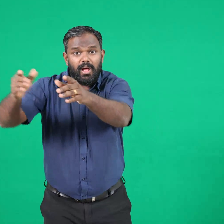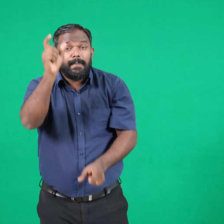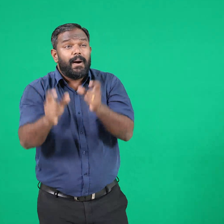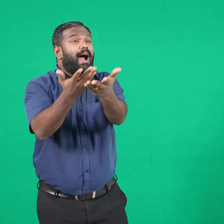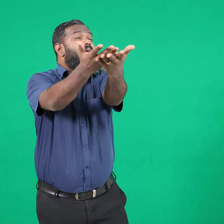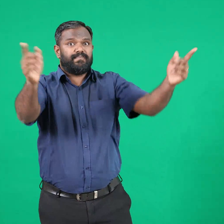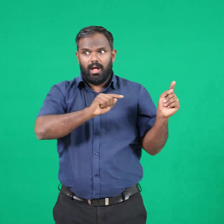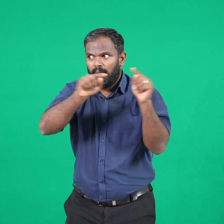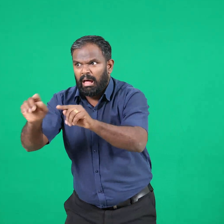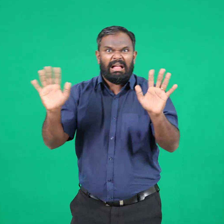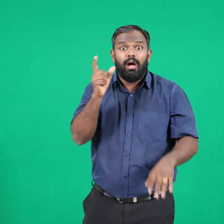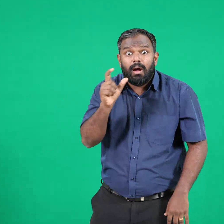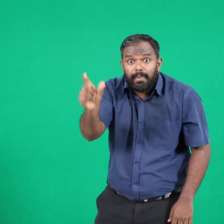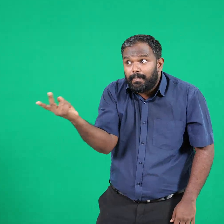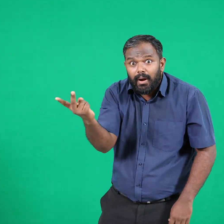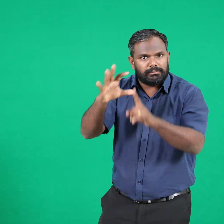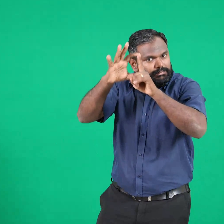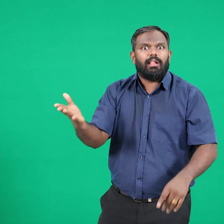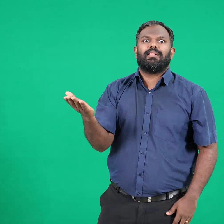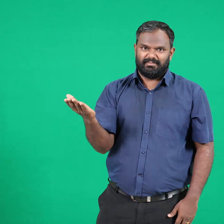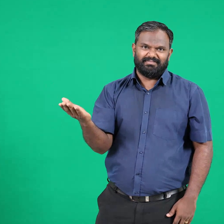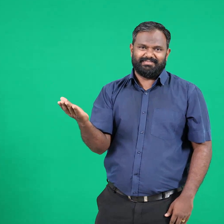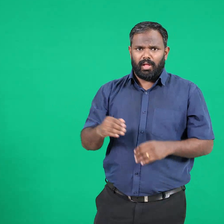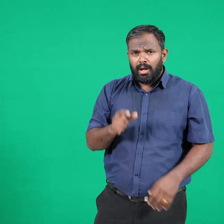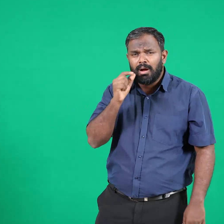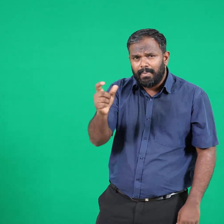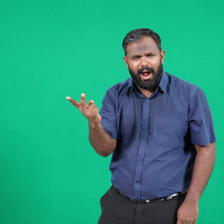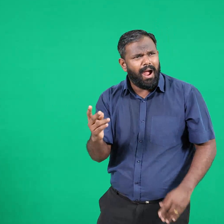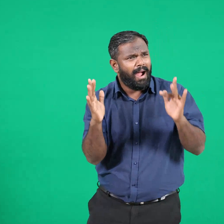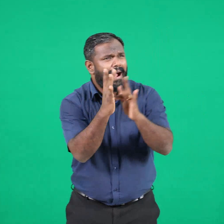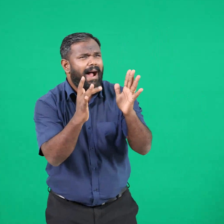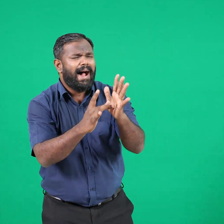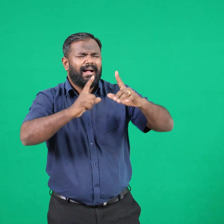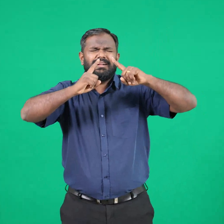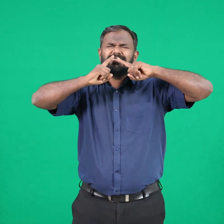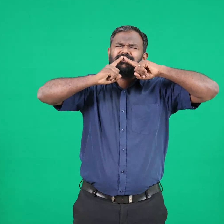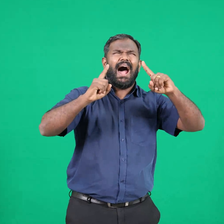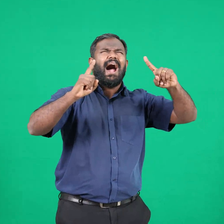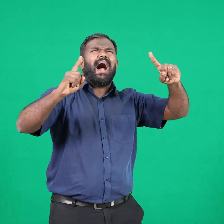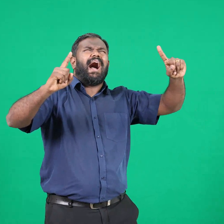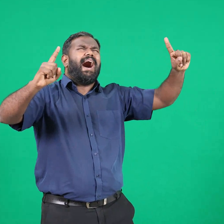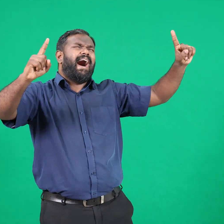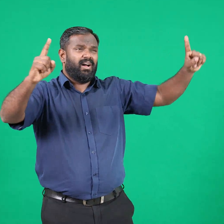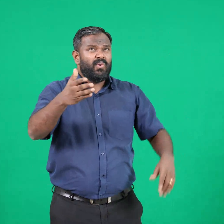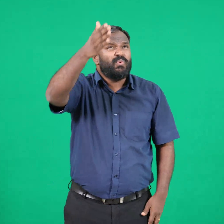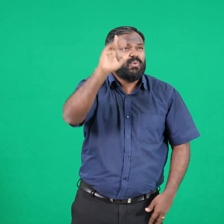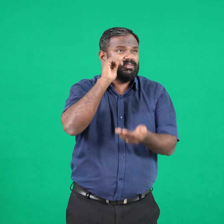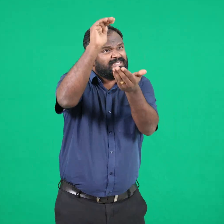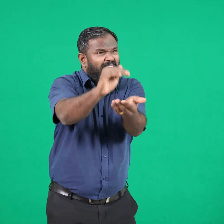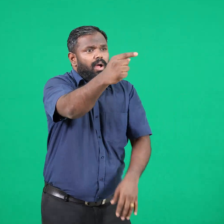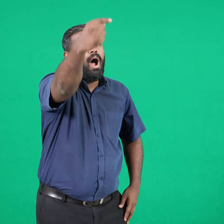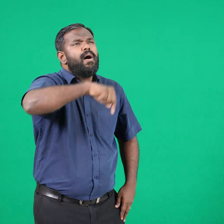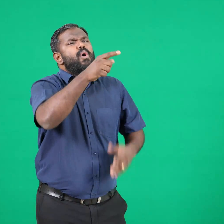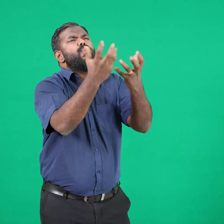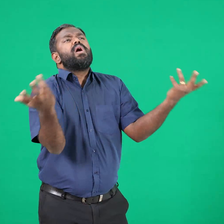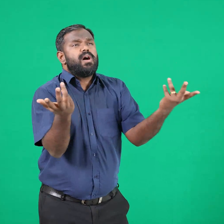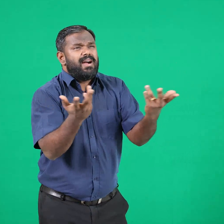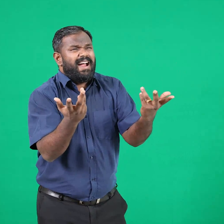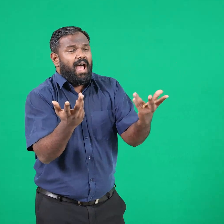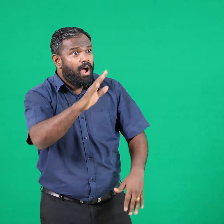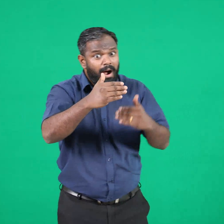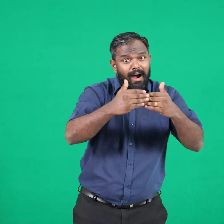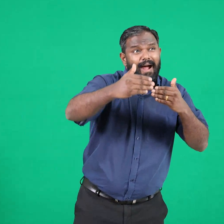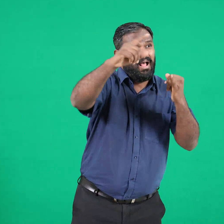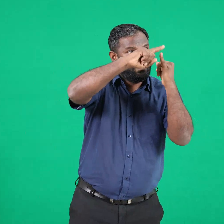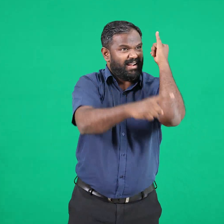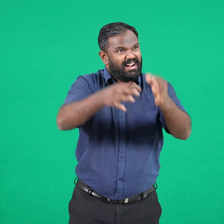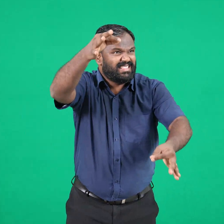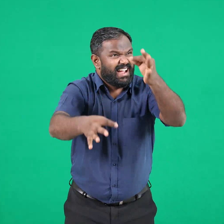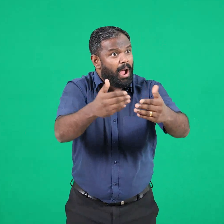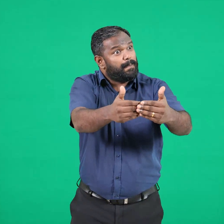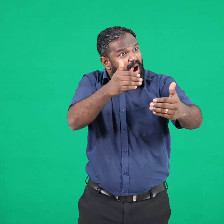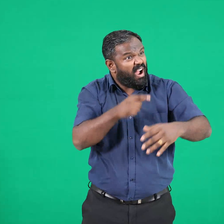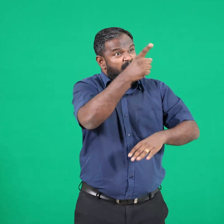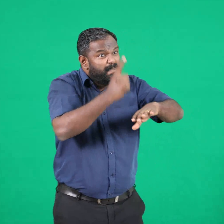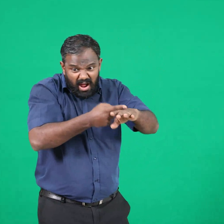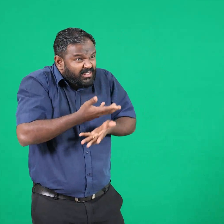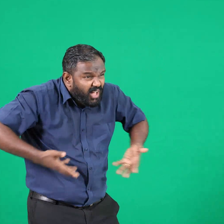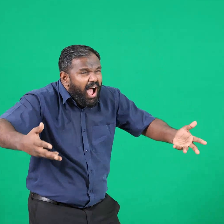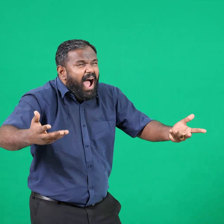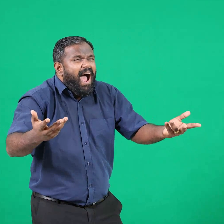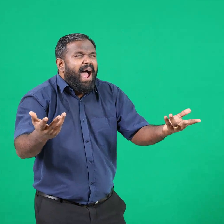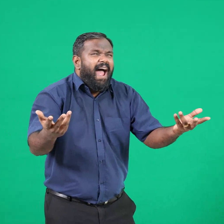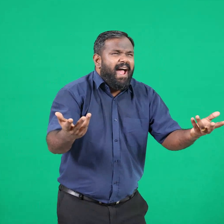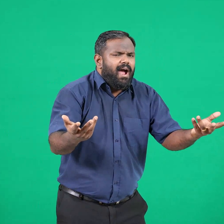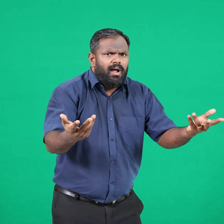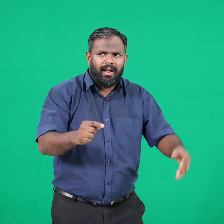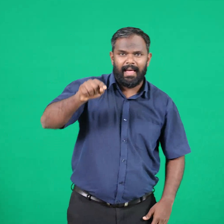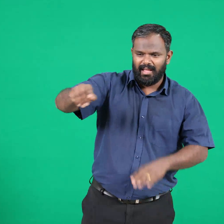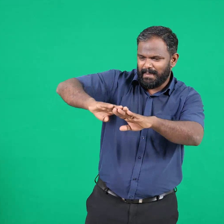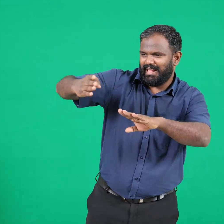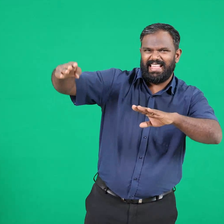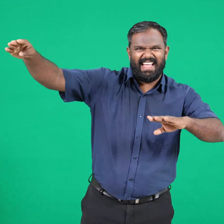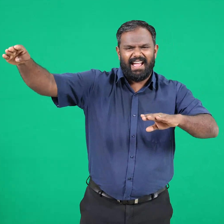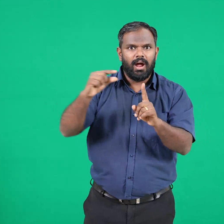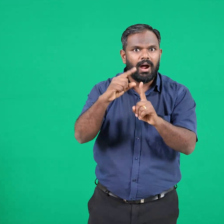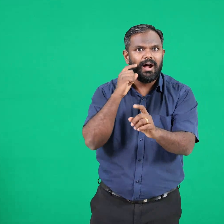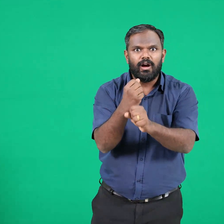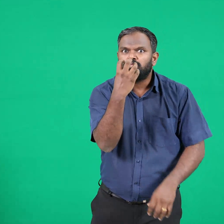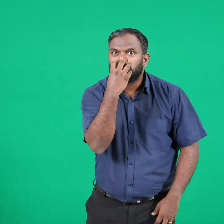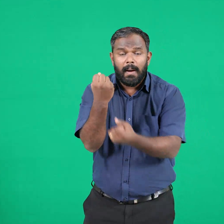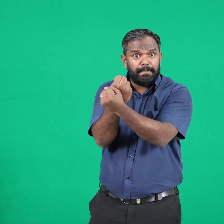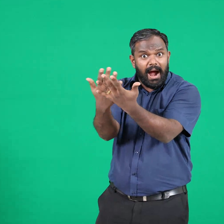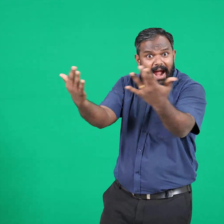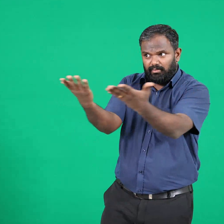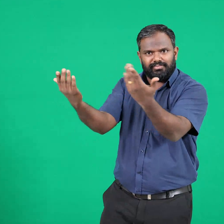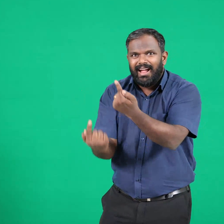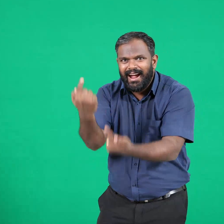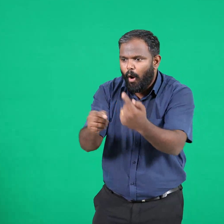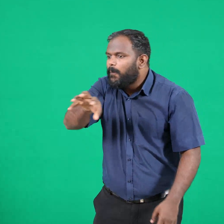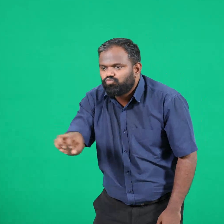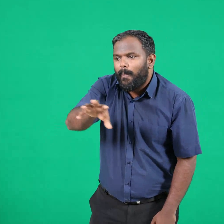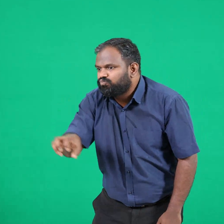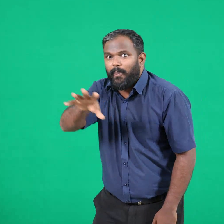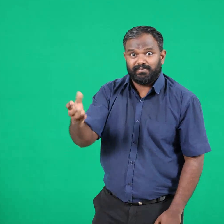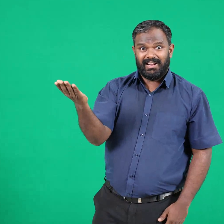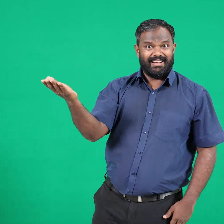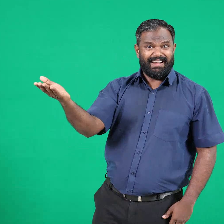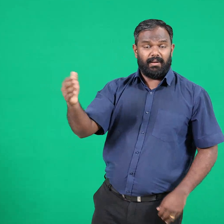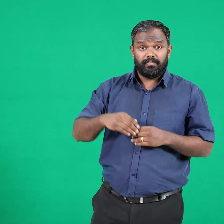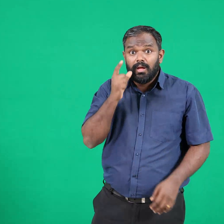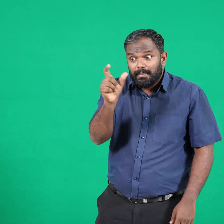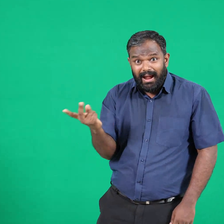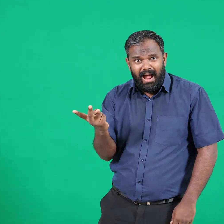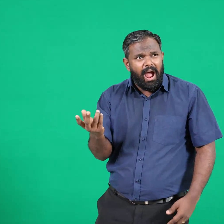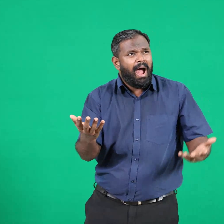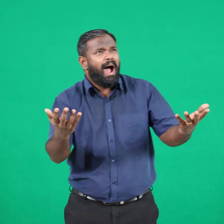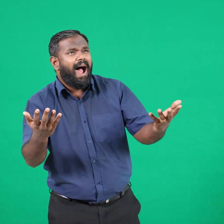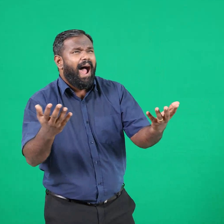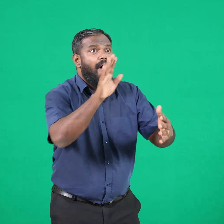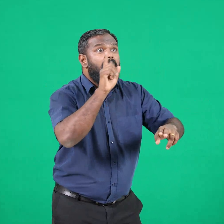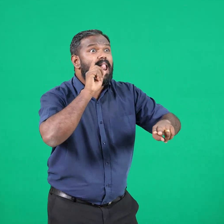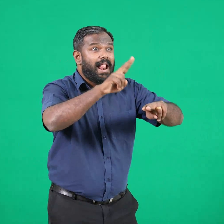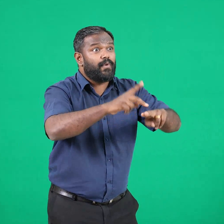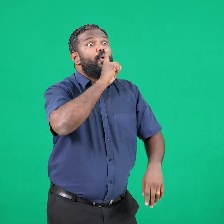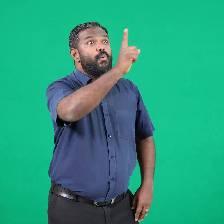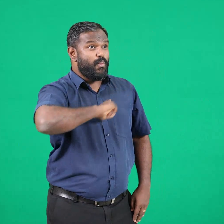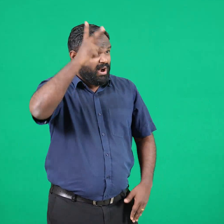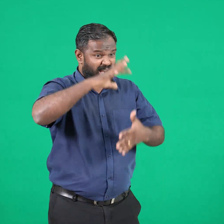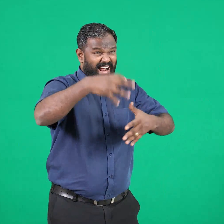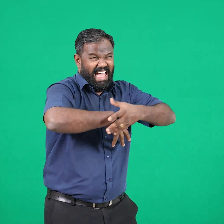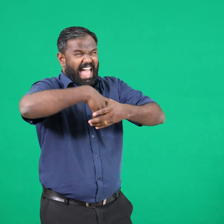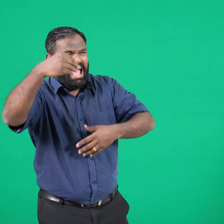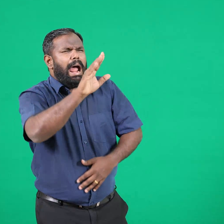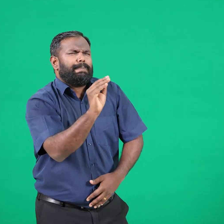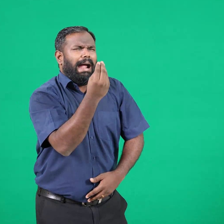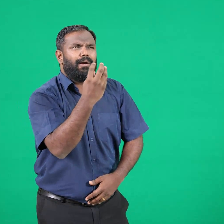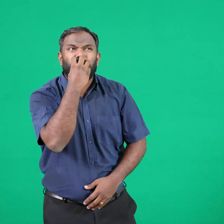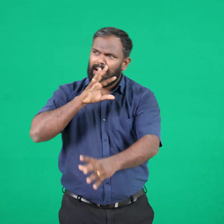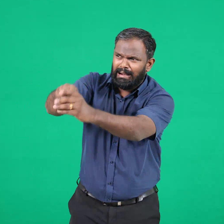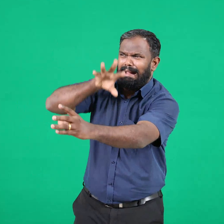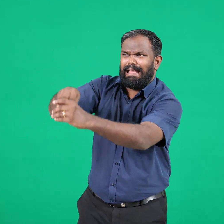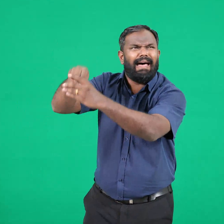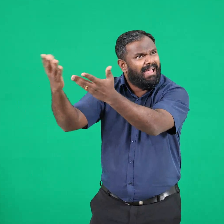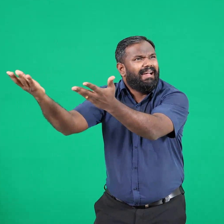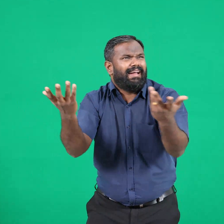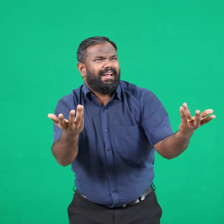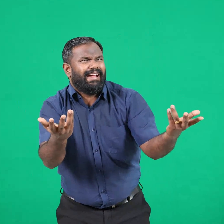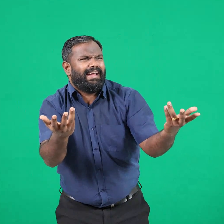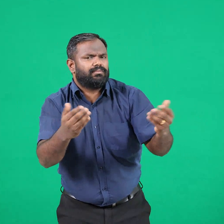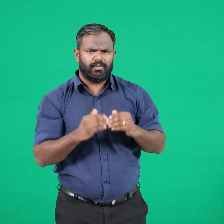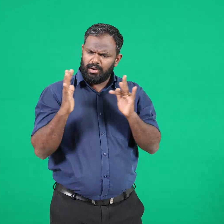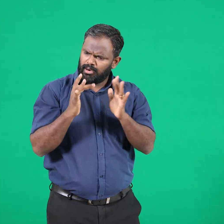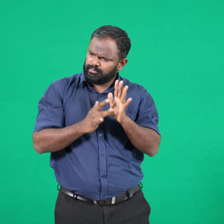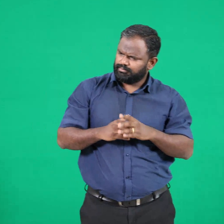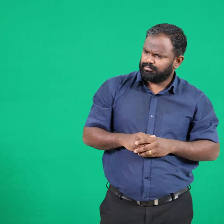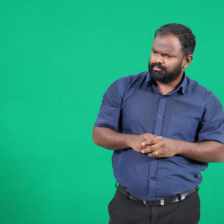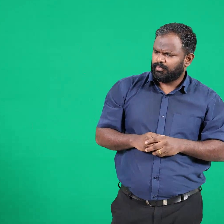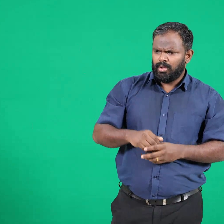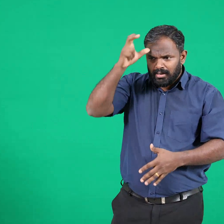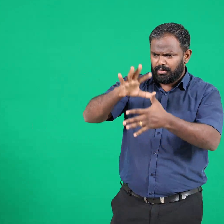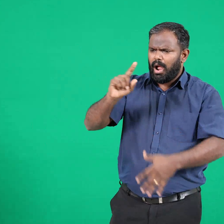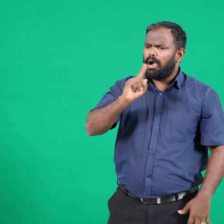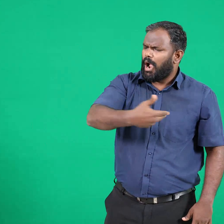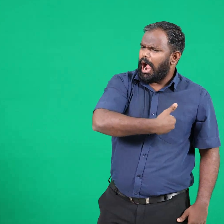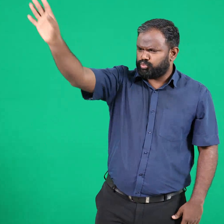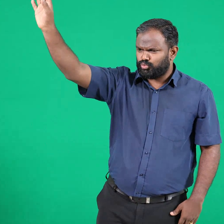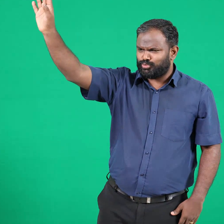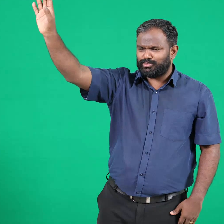" Have You come here to torture us before the appointed time?" In the distance a large herd of pigs was feeding. So the demons begged Jesus, "If You drive us out, send us into the herd of pigs." "Go!" He told them.